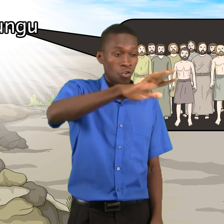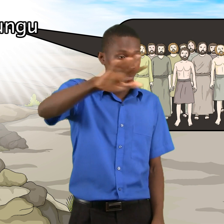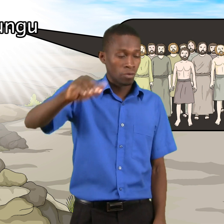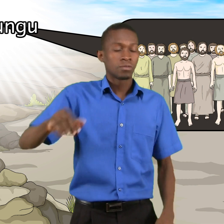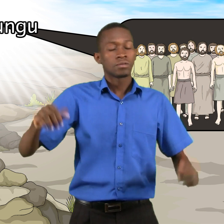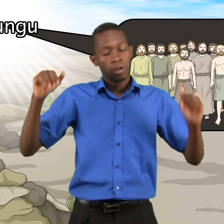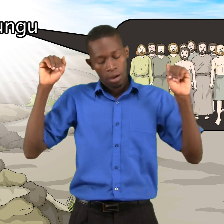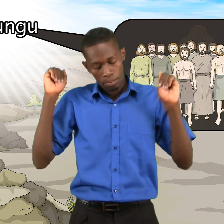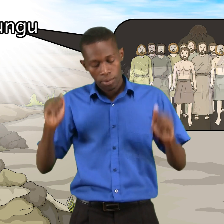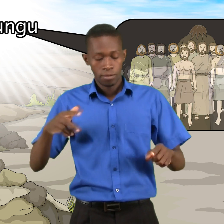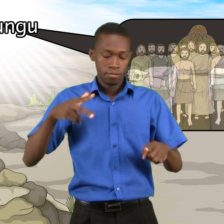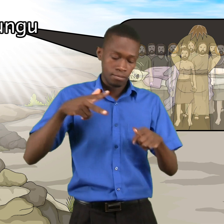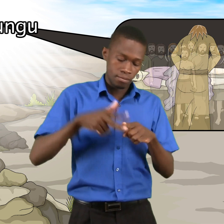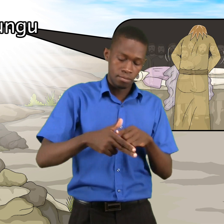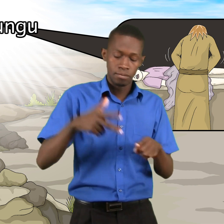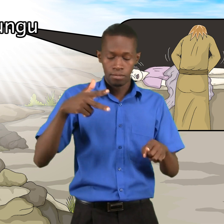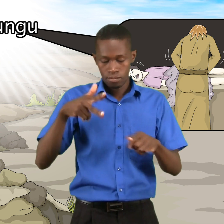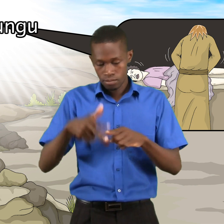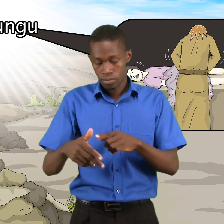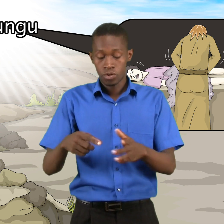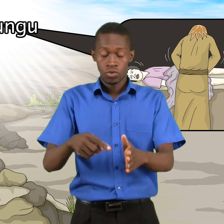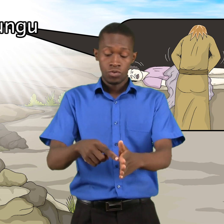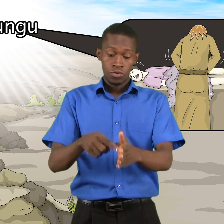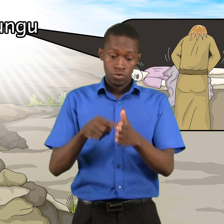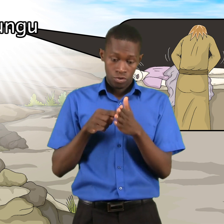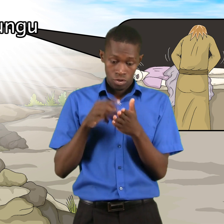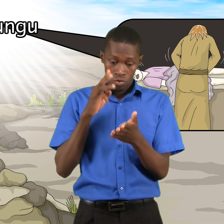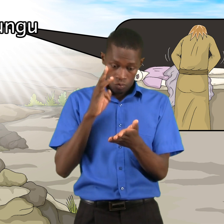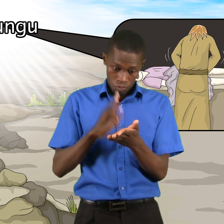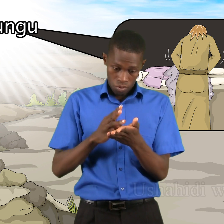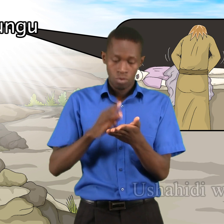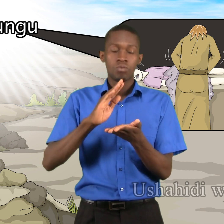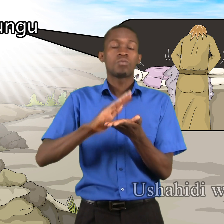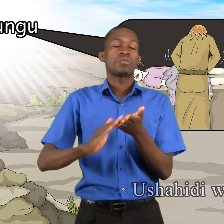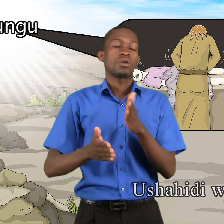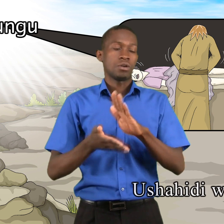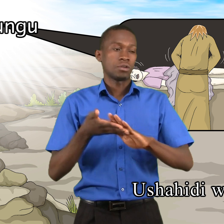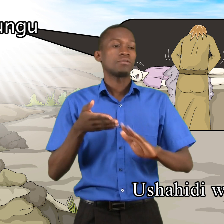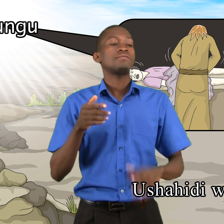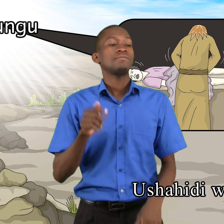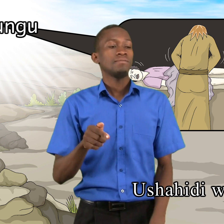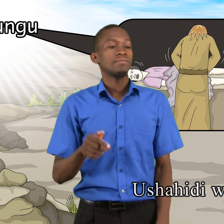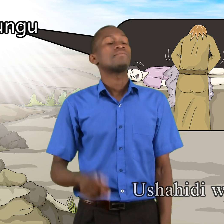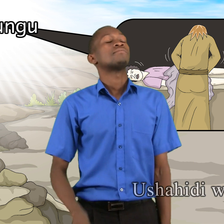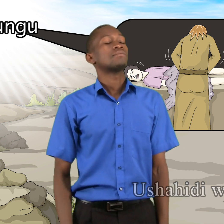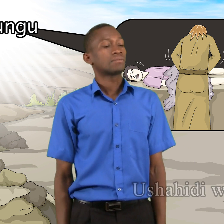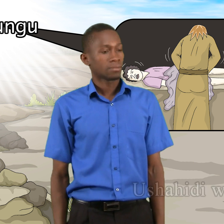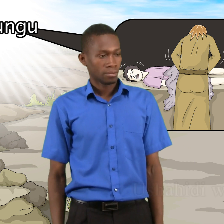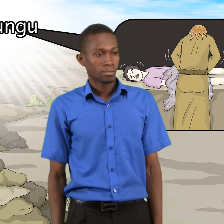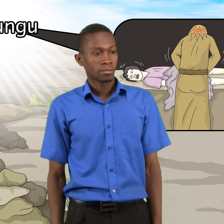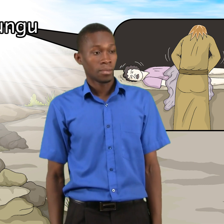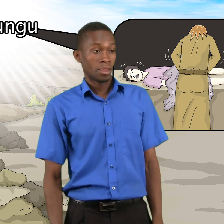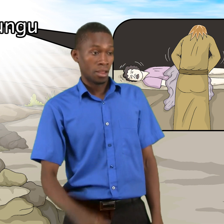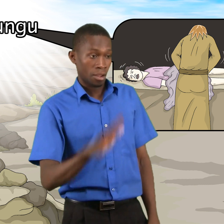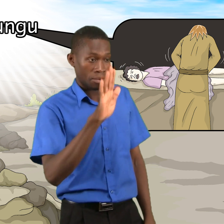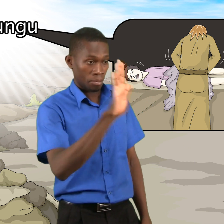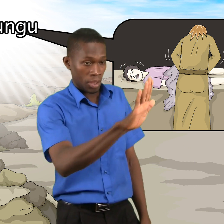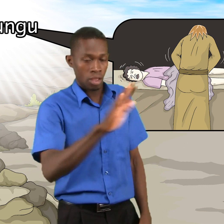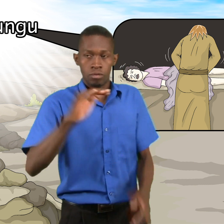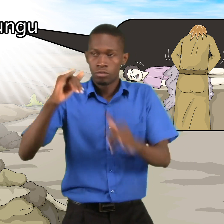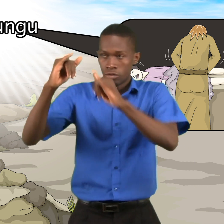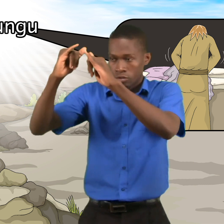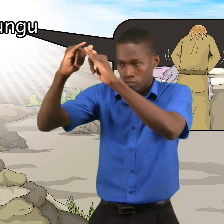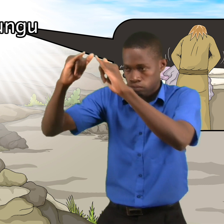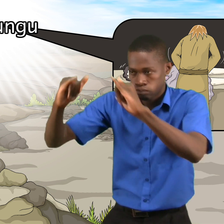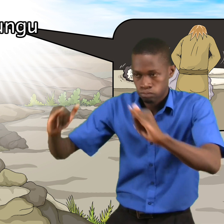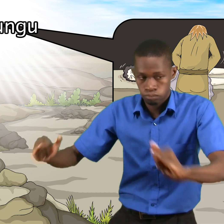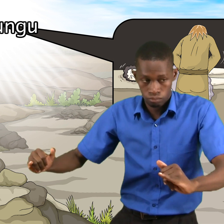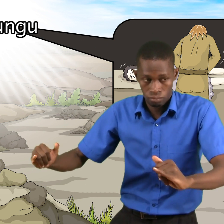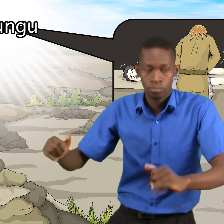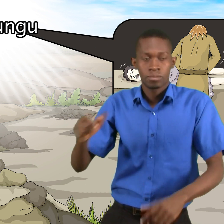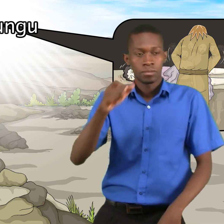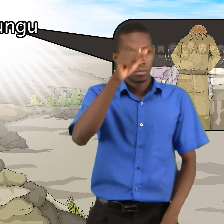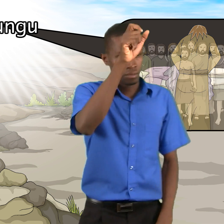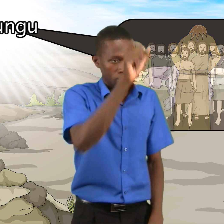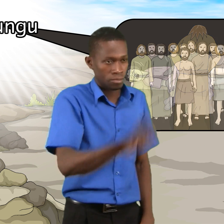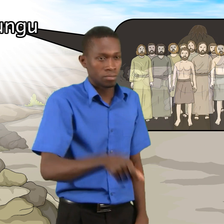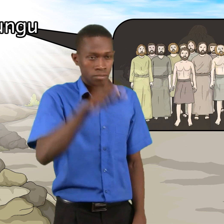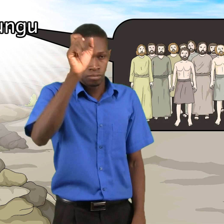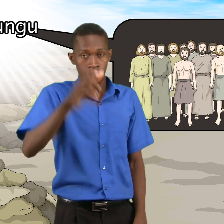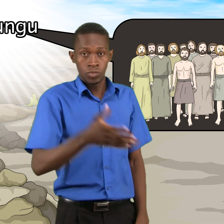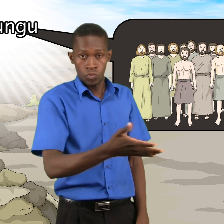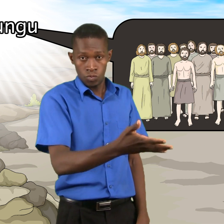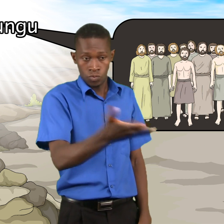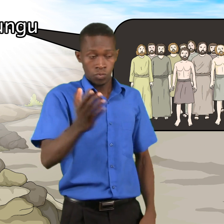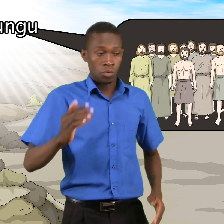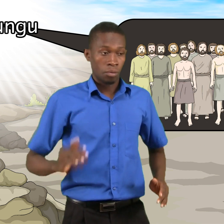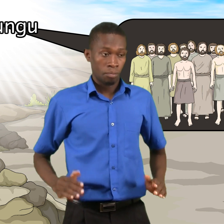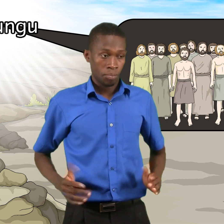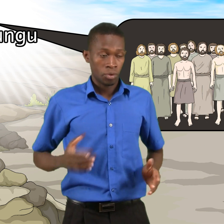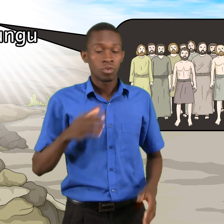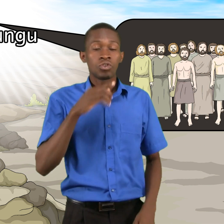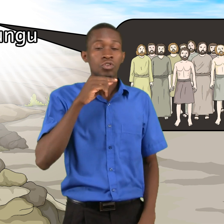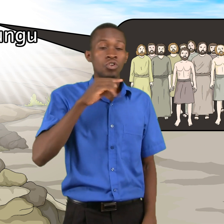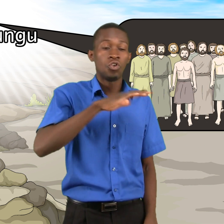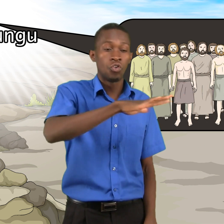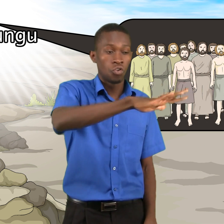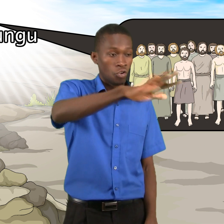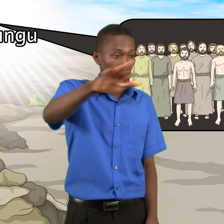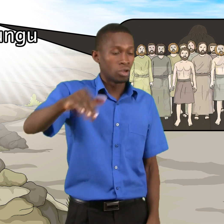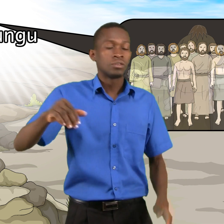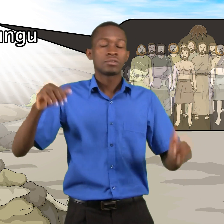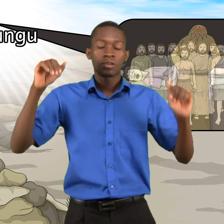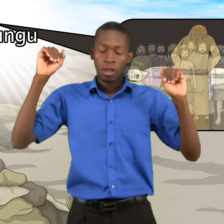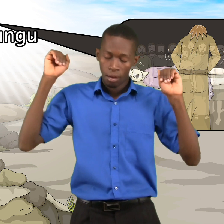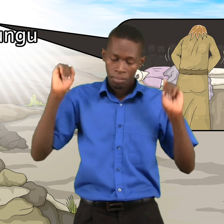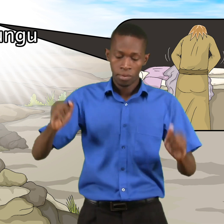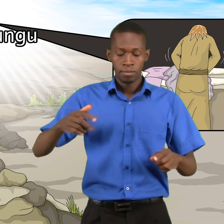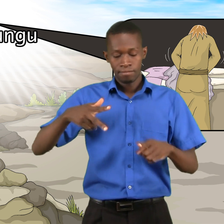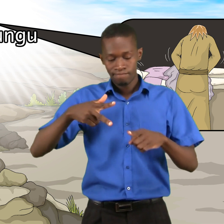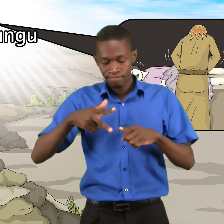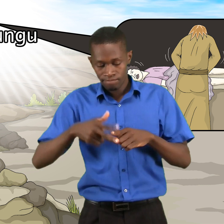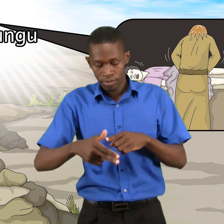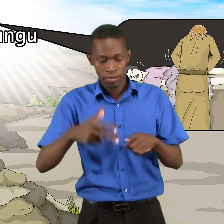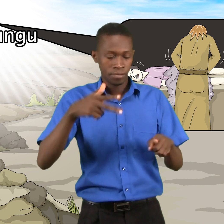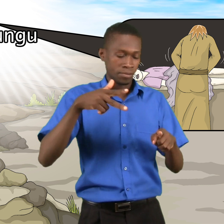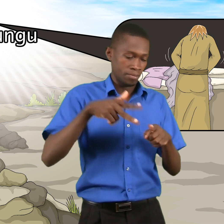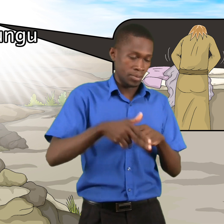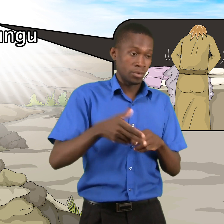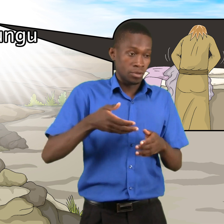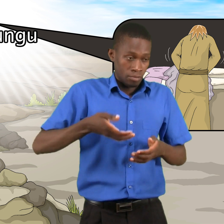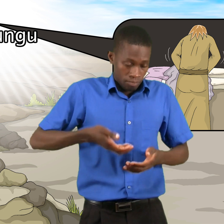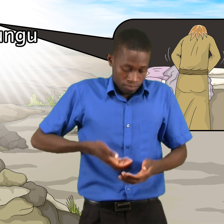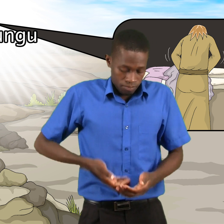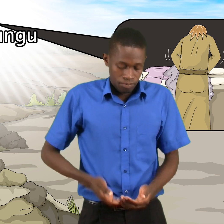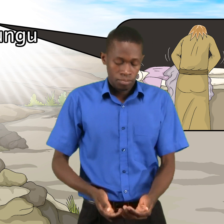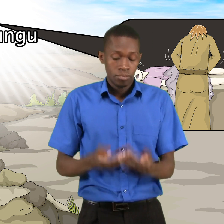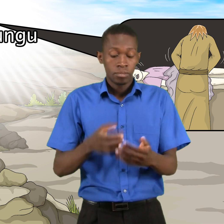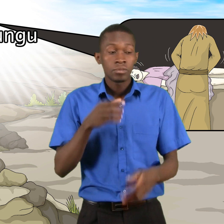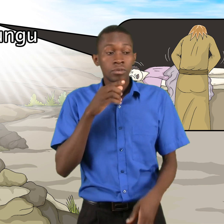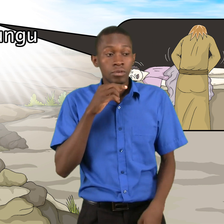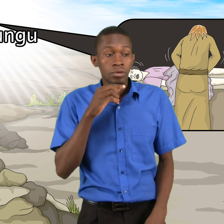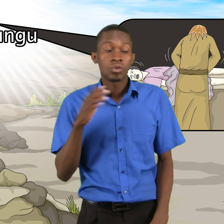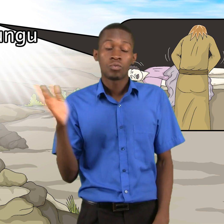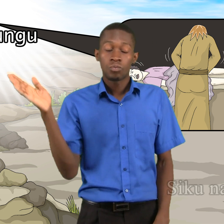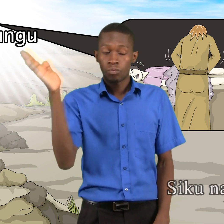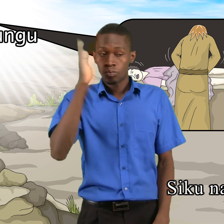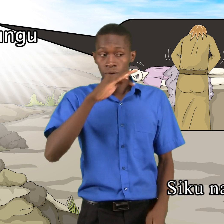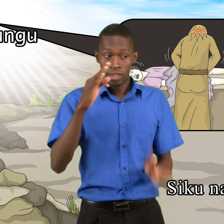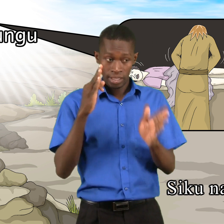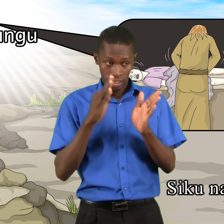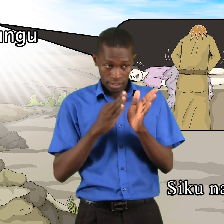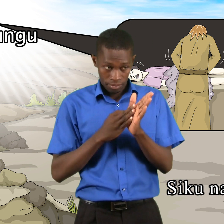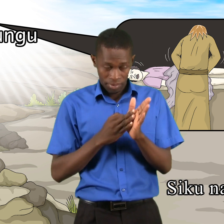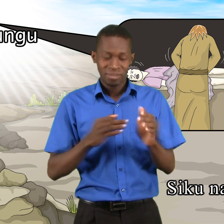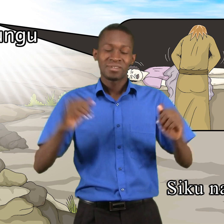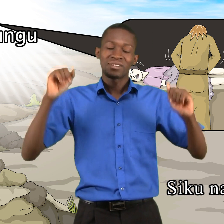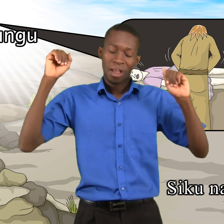You are to circumcise the flesh of your foreskin, and this will be a sign of the covenant between Me and you.